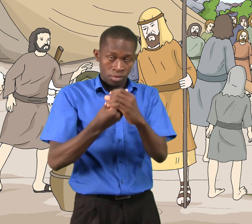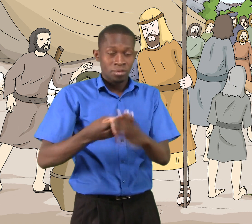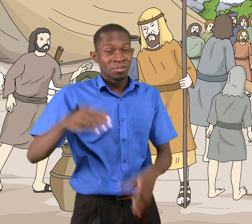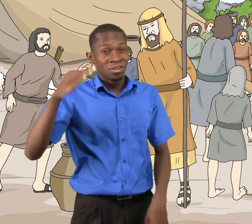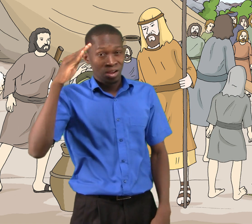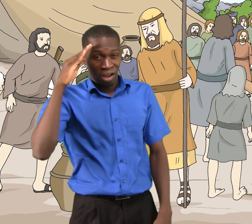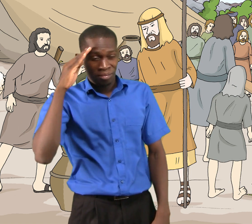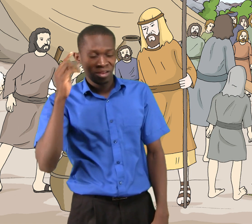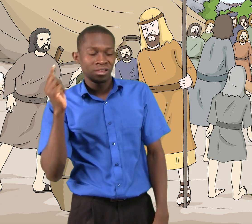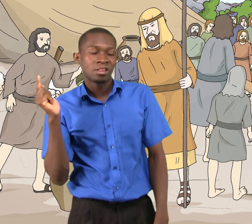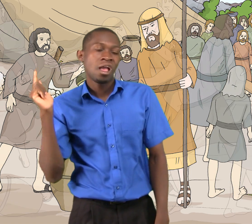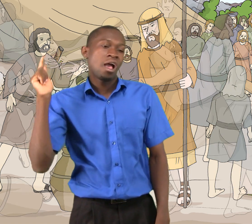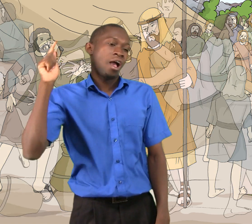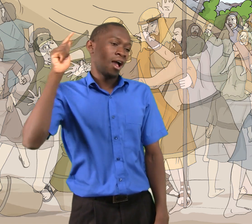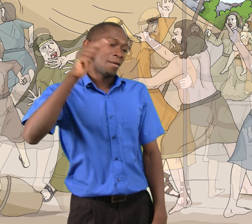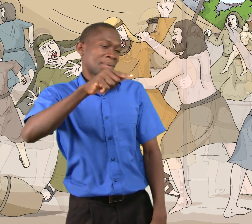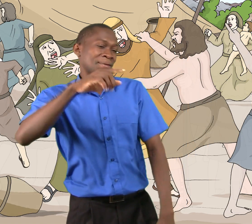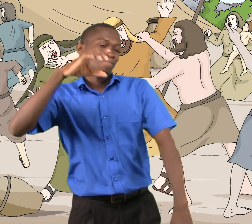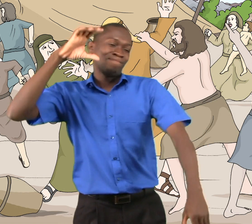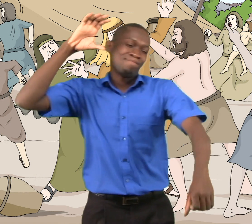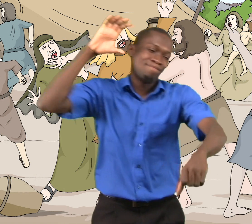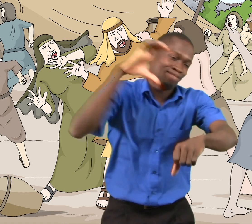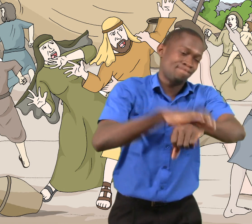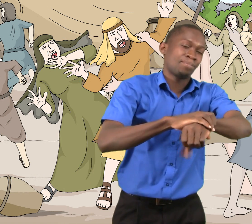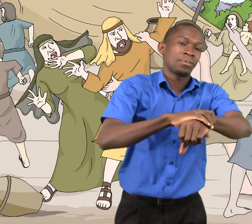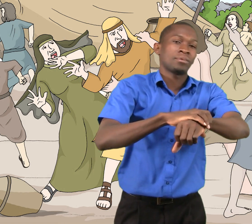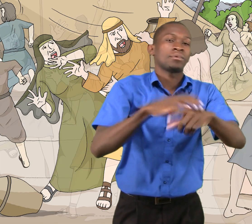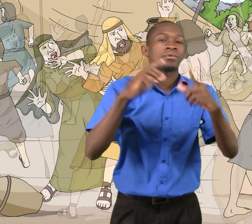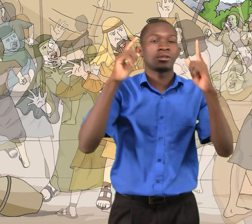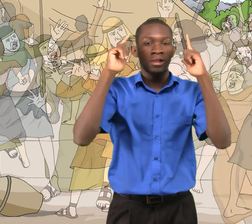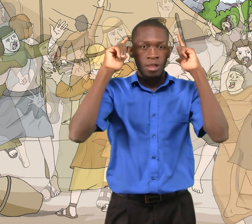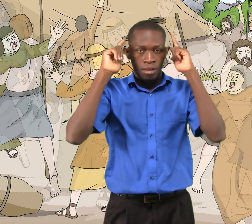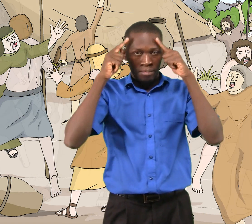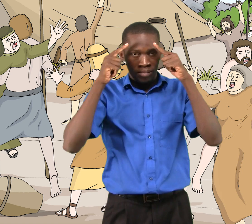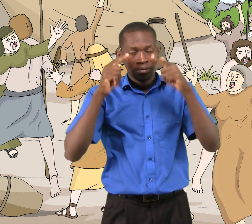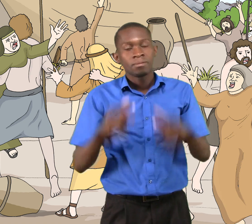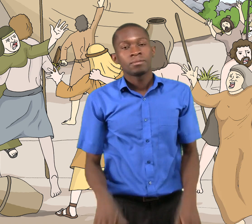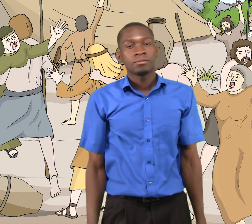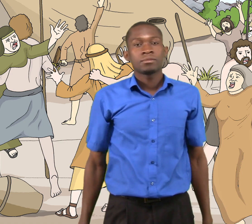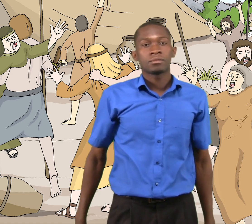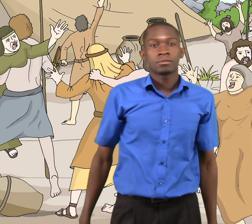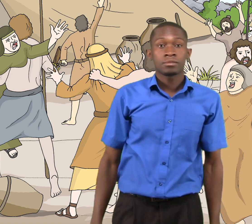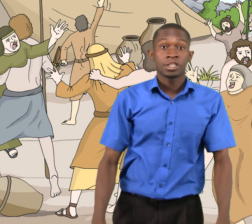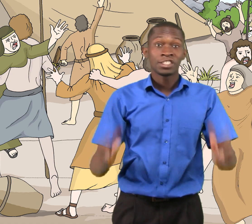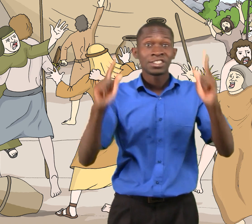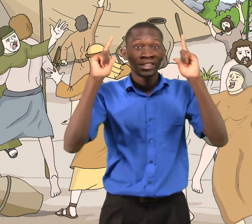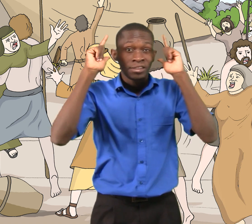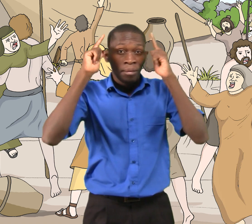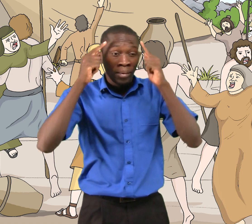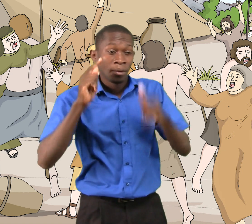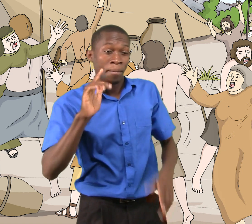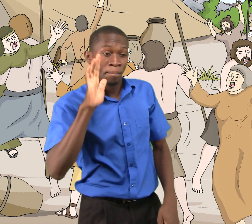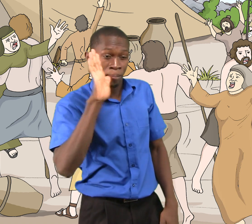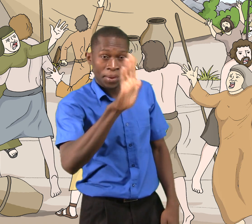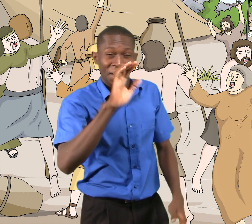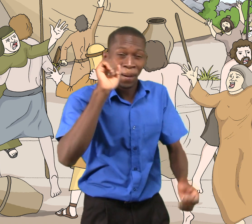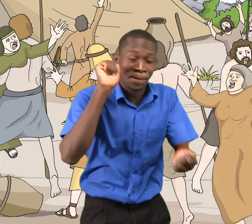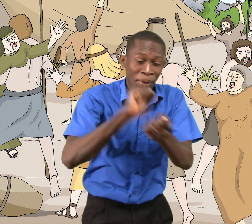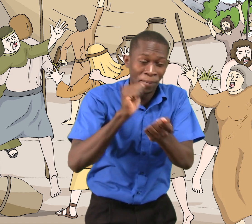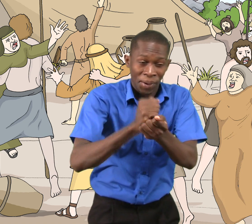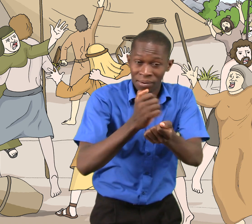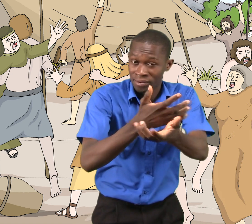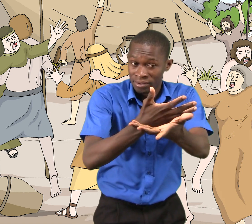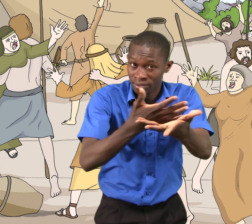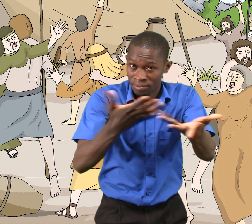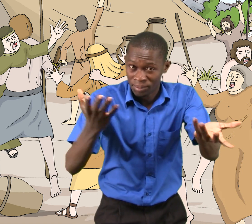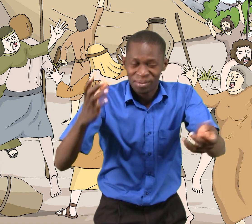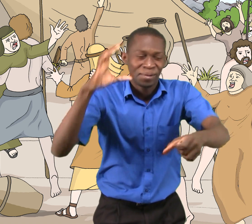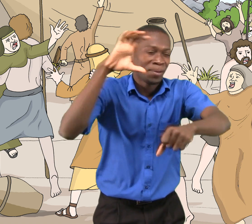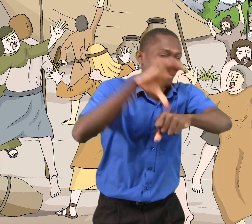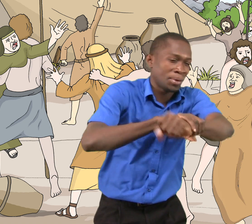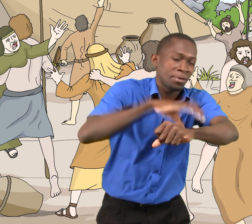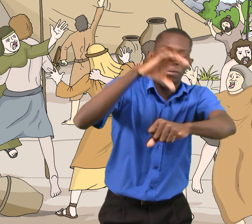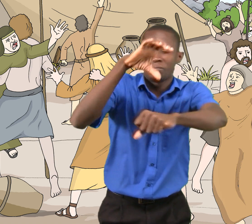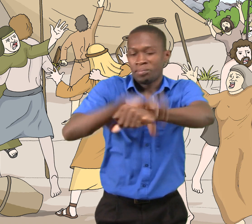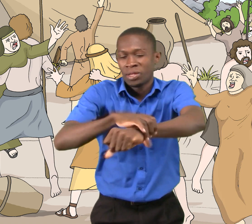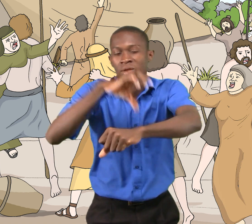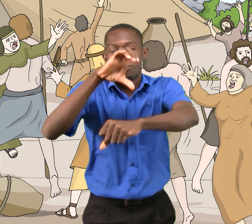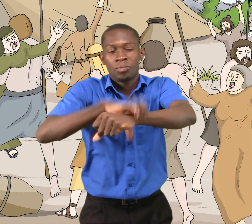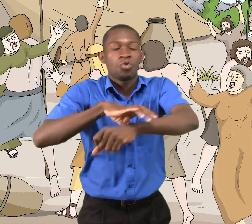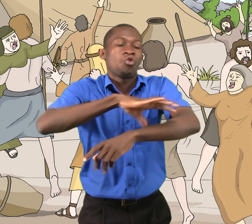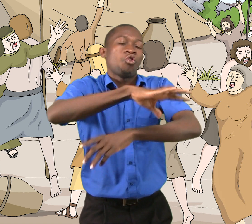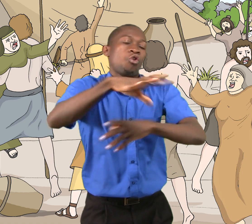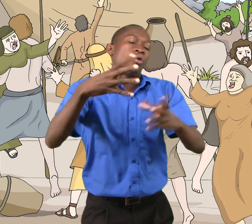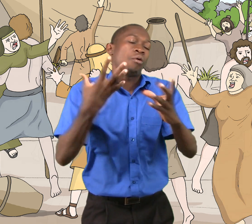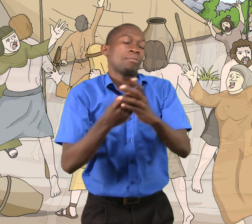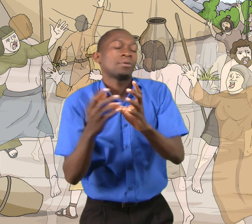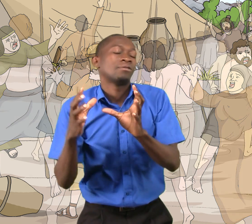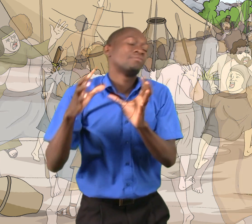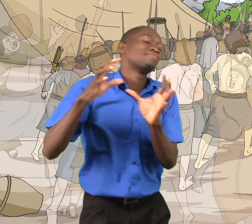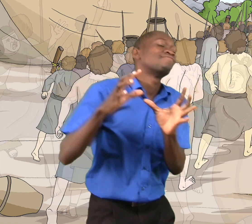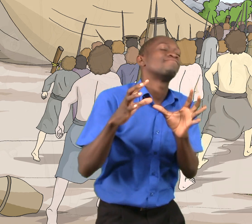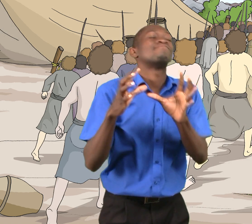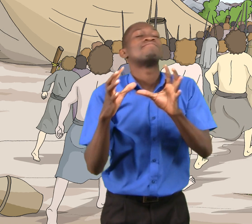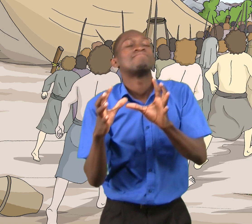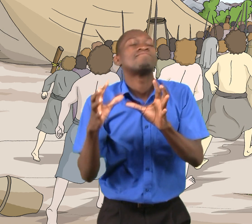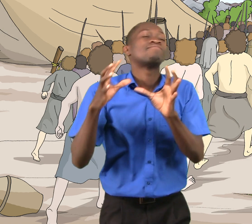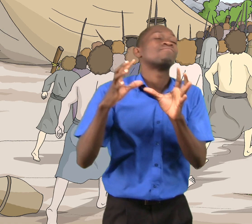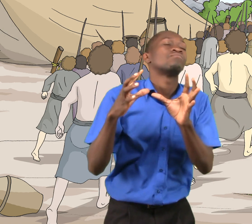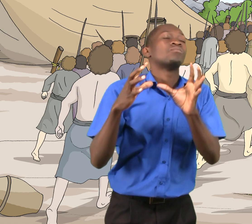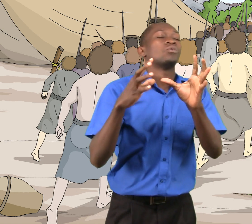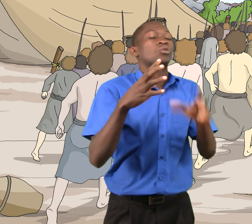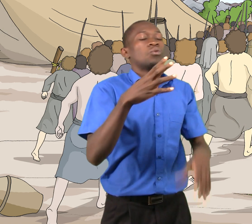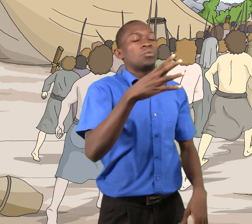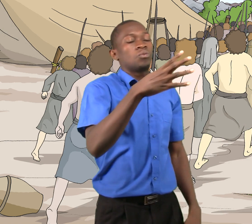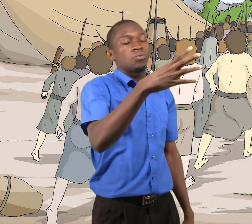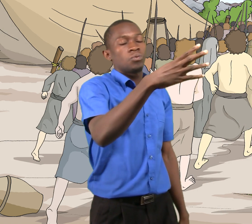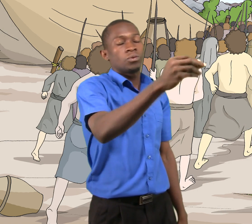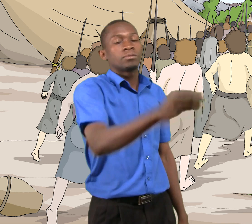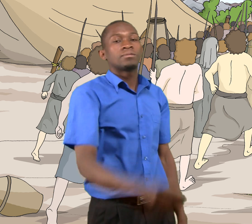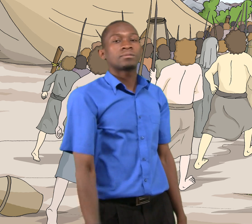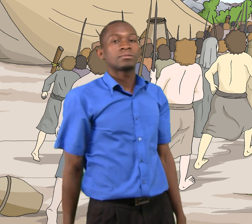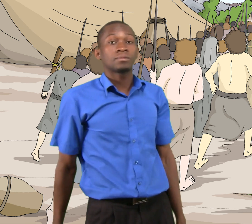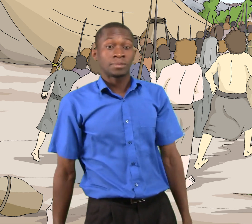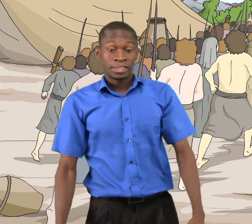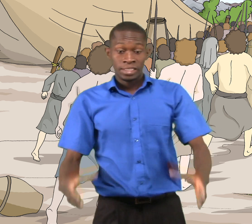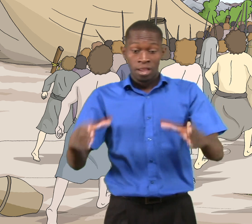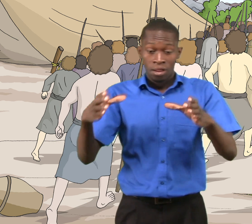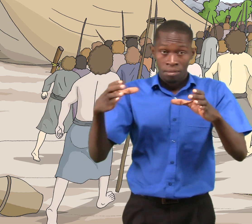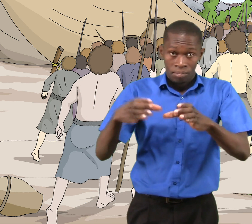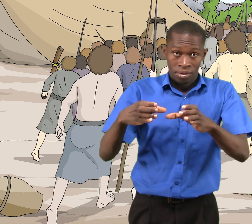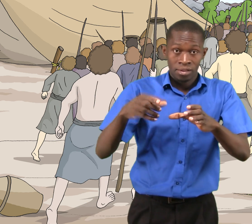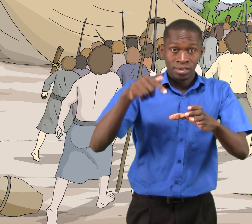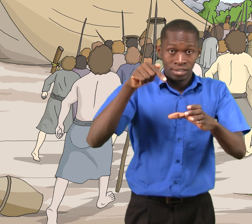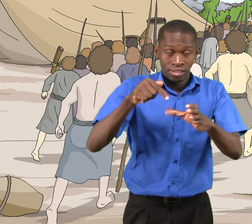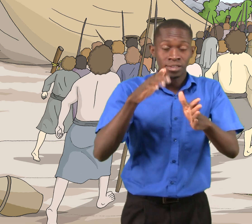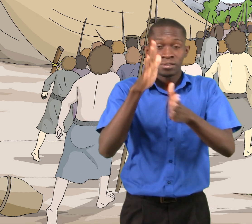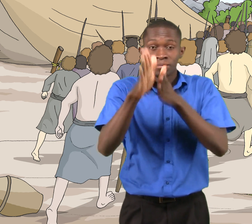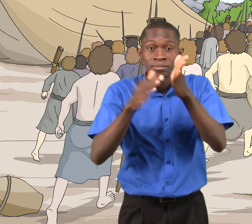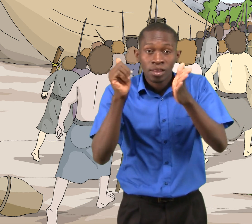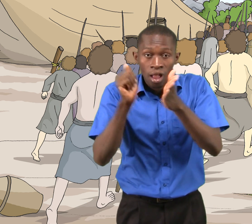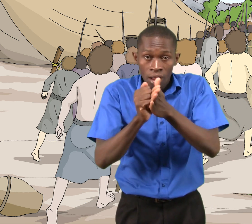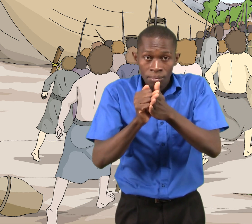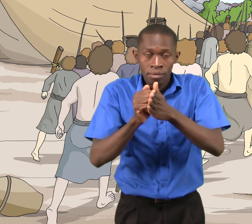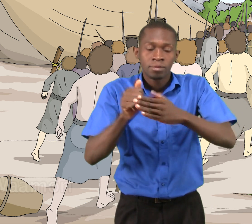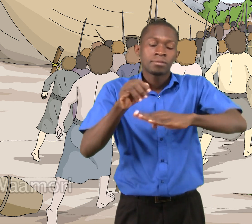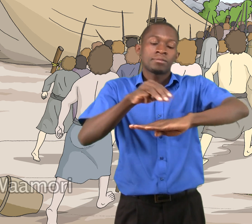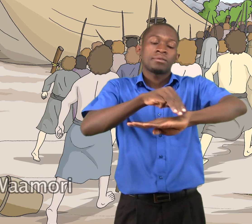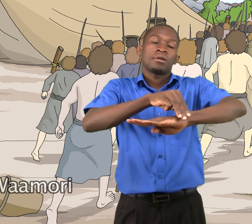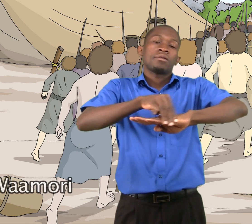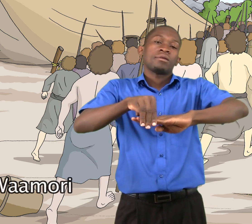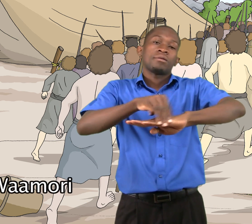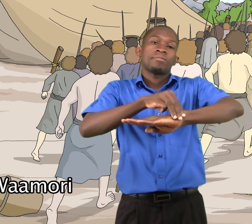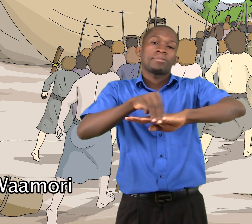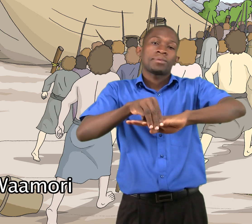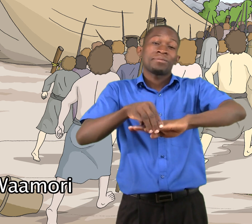Then an escapee came and reported this to Abram the Hebrew.